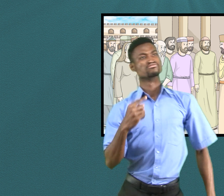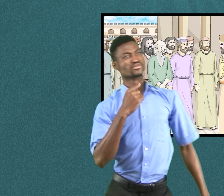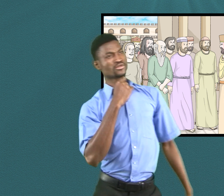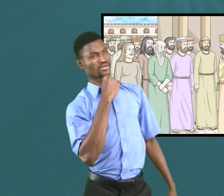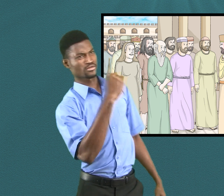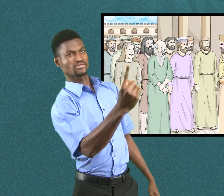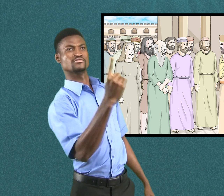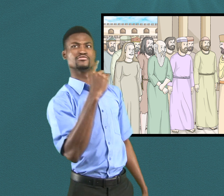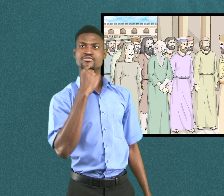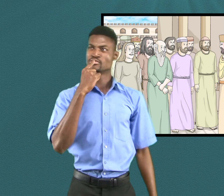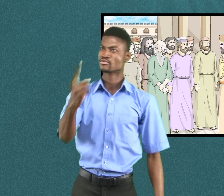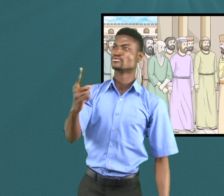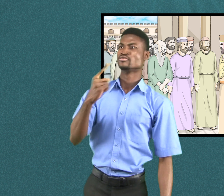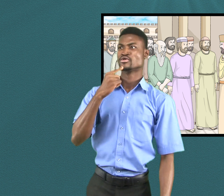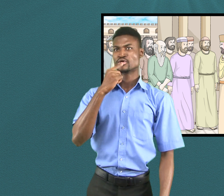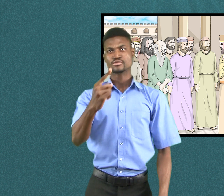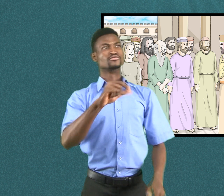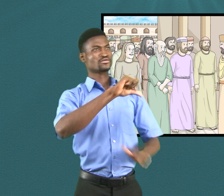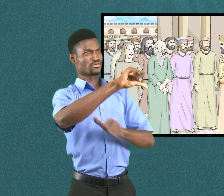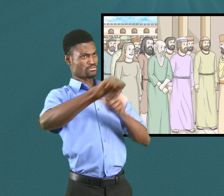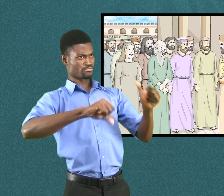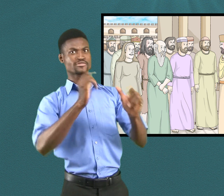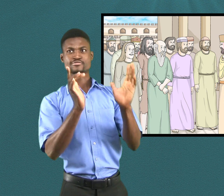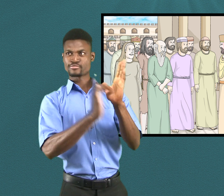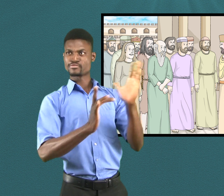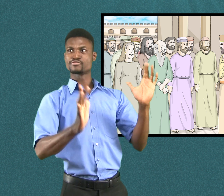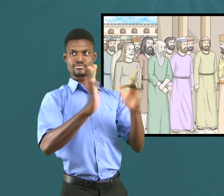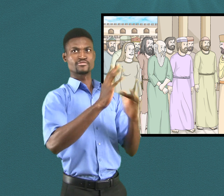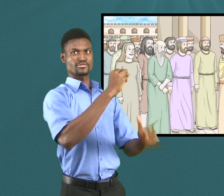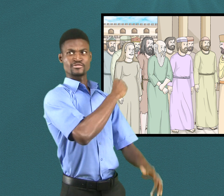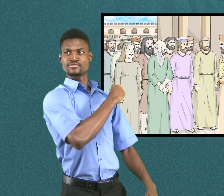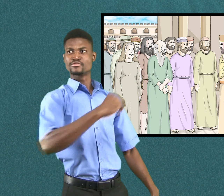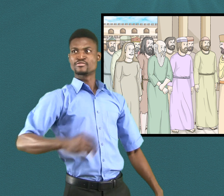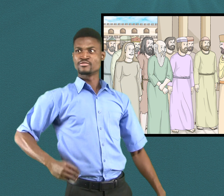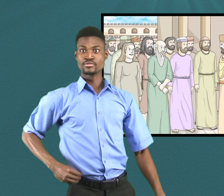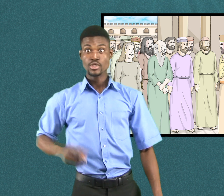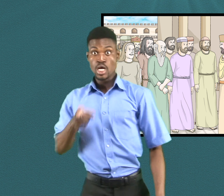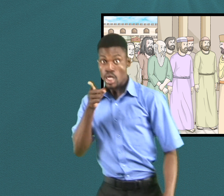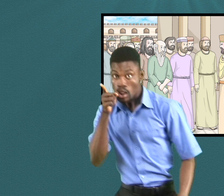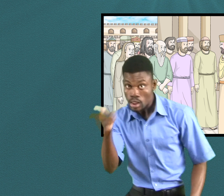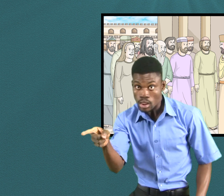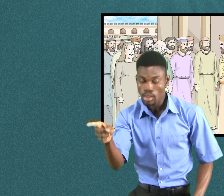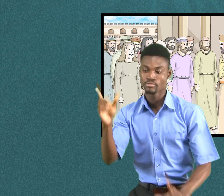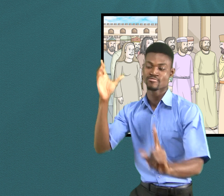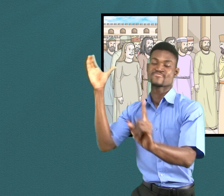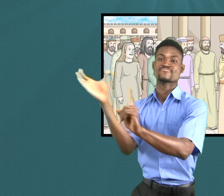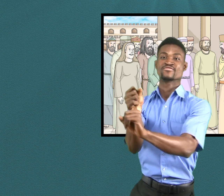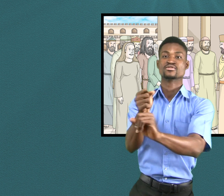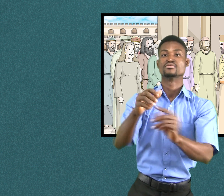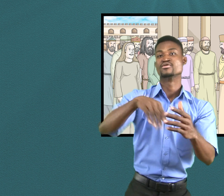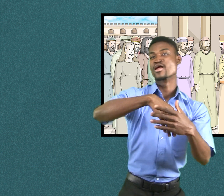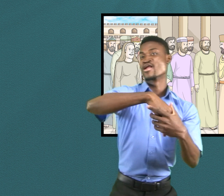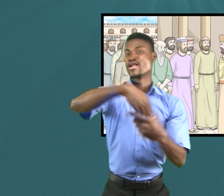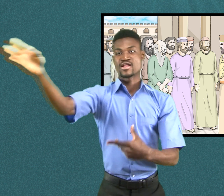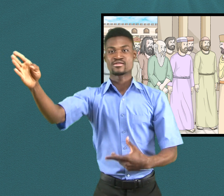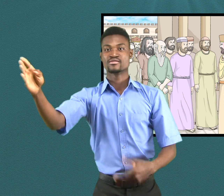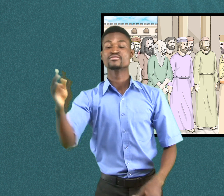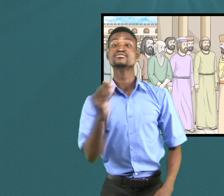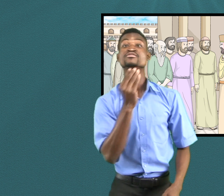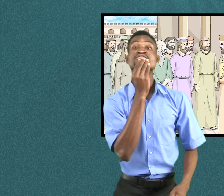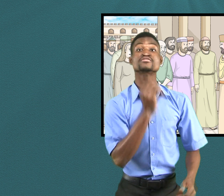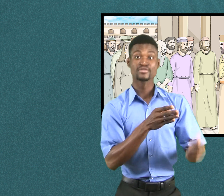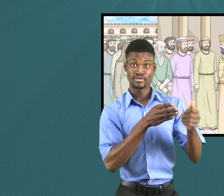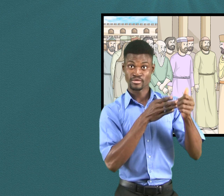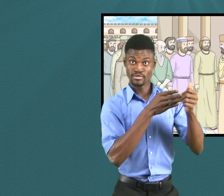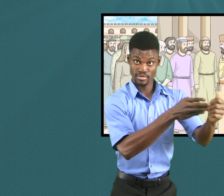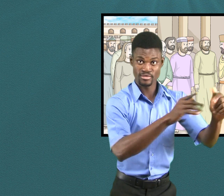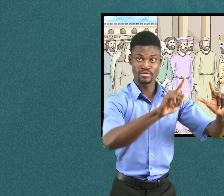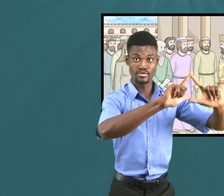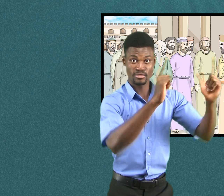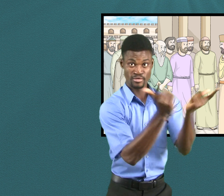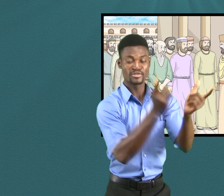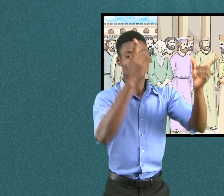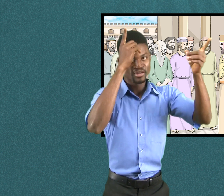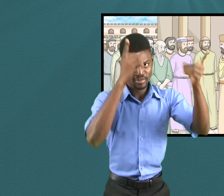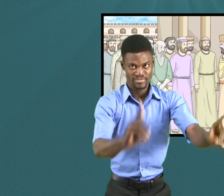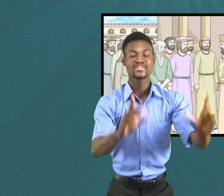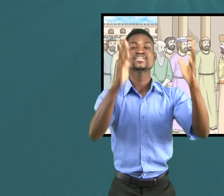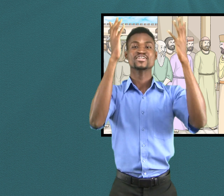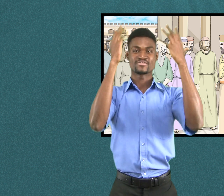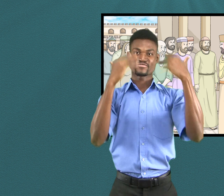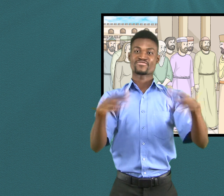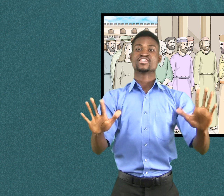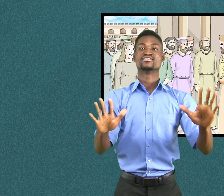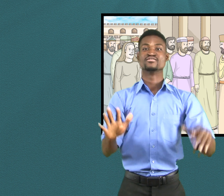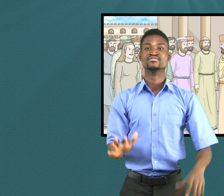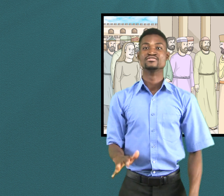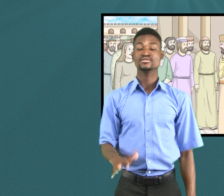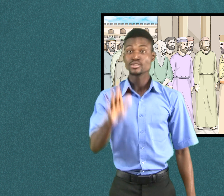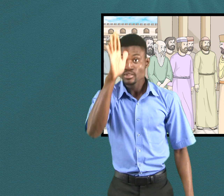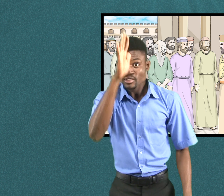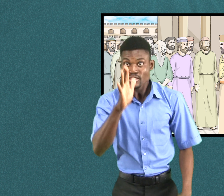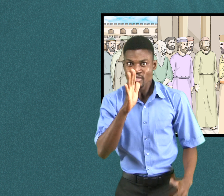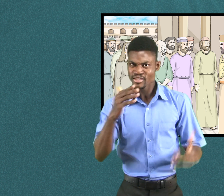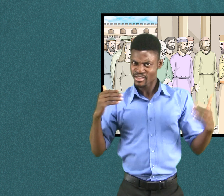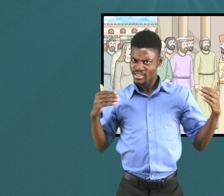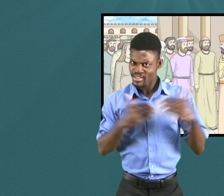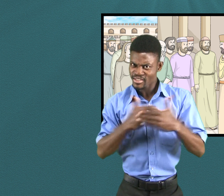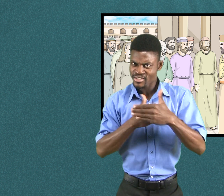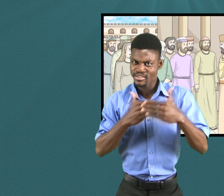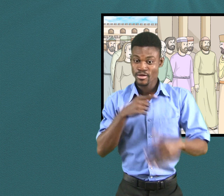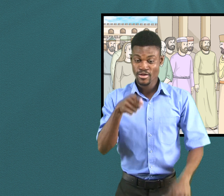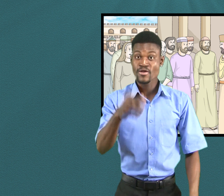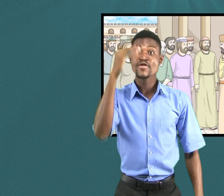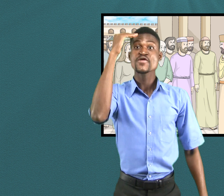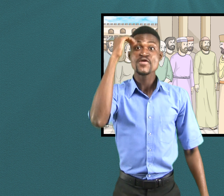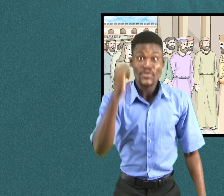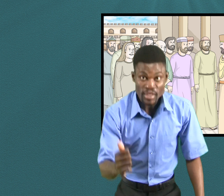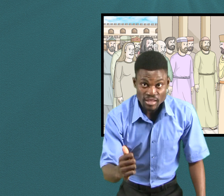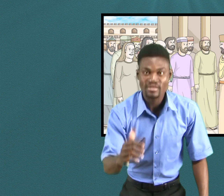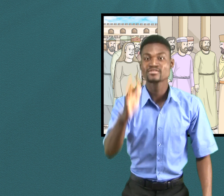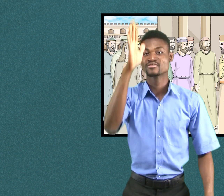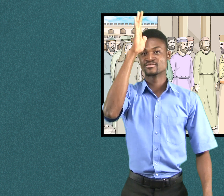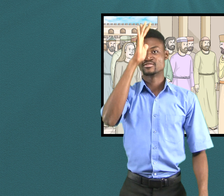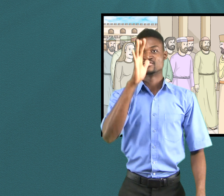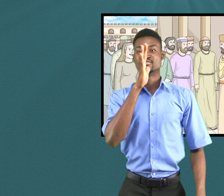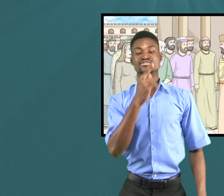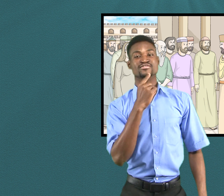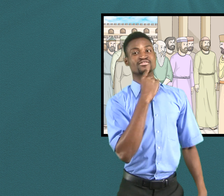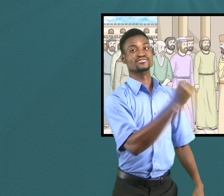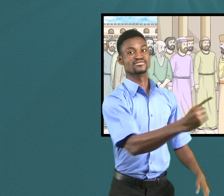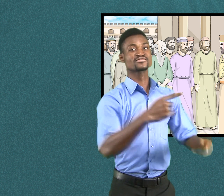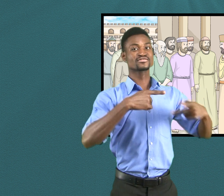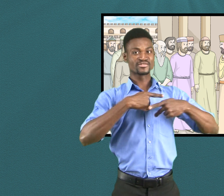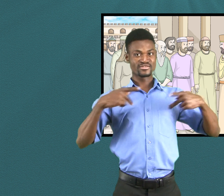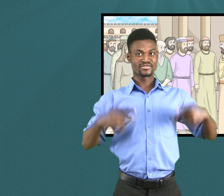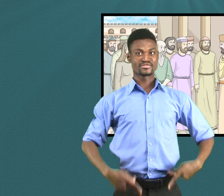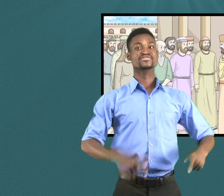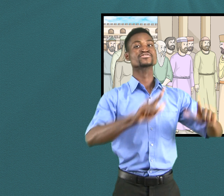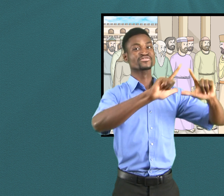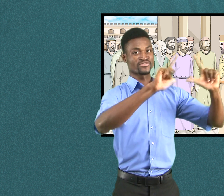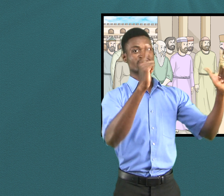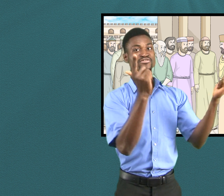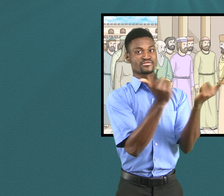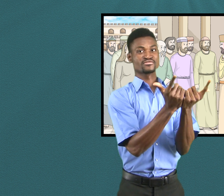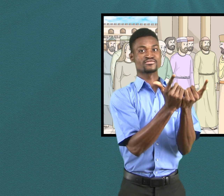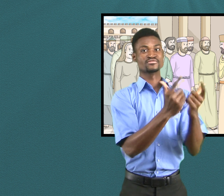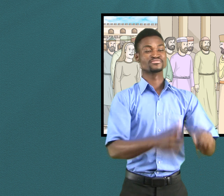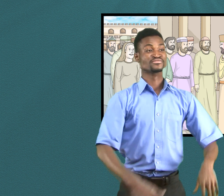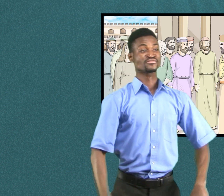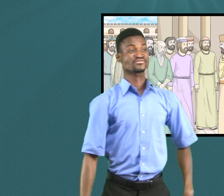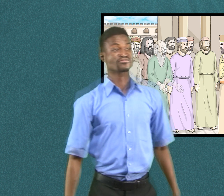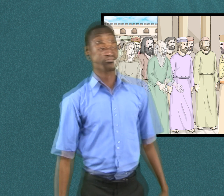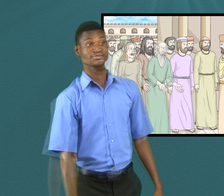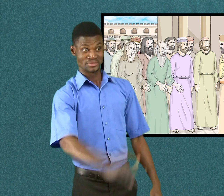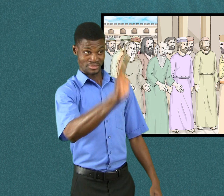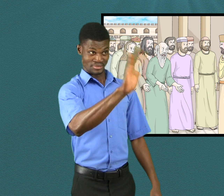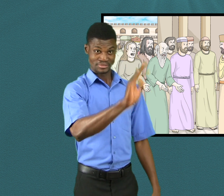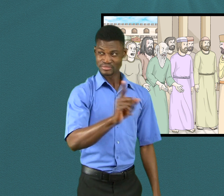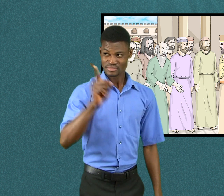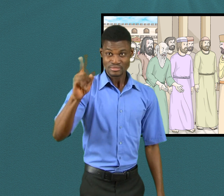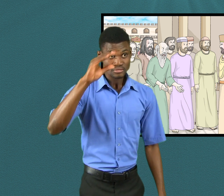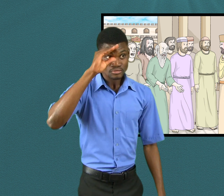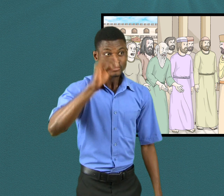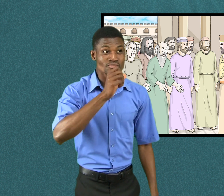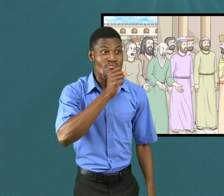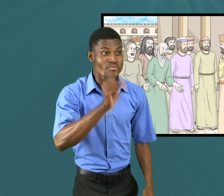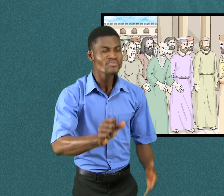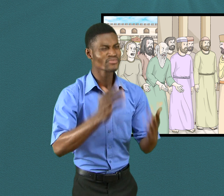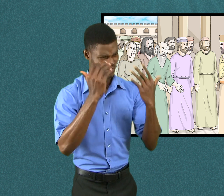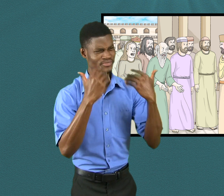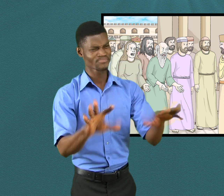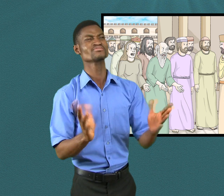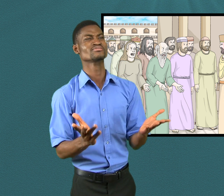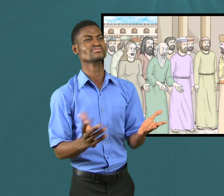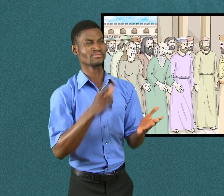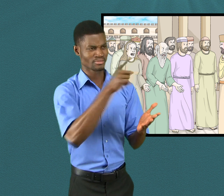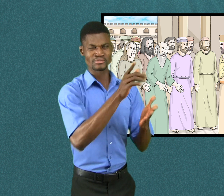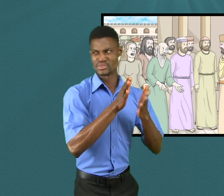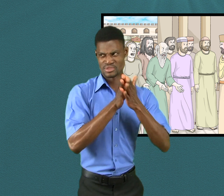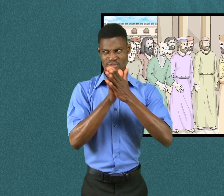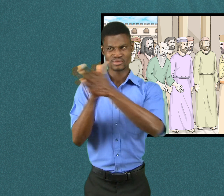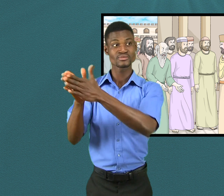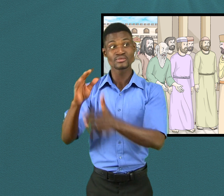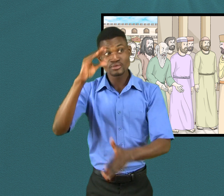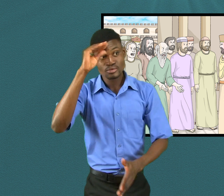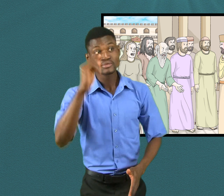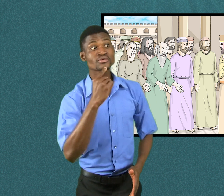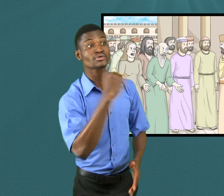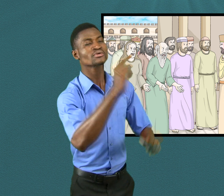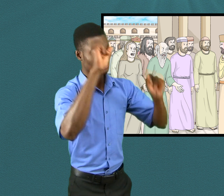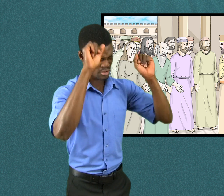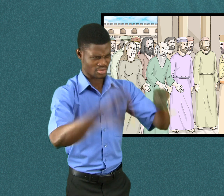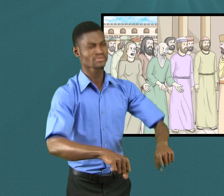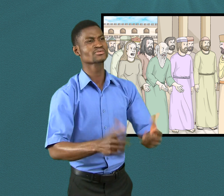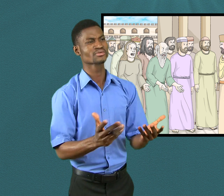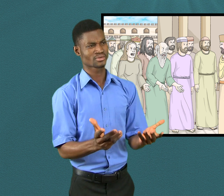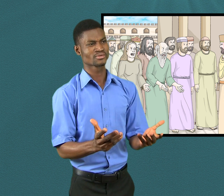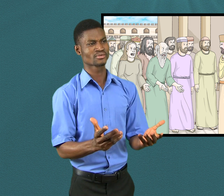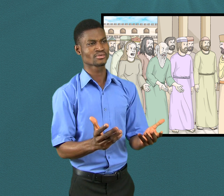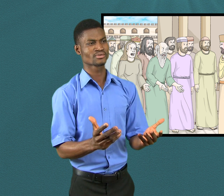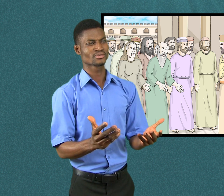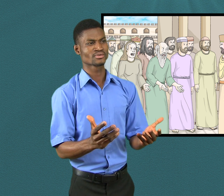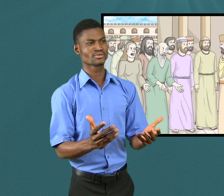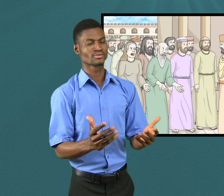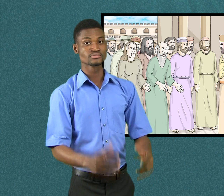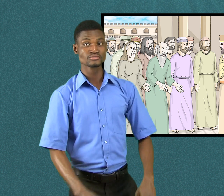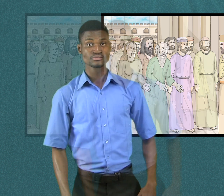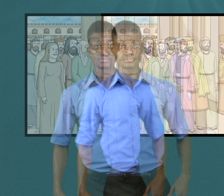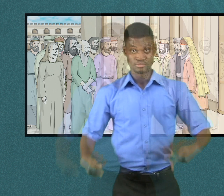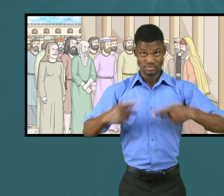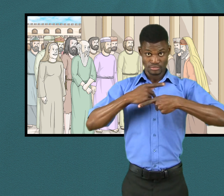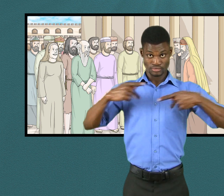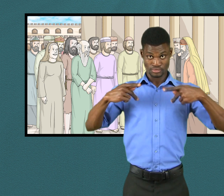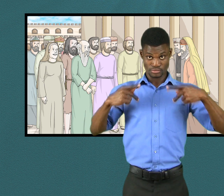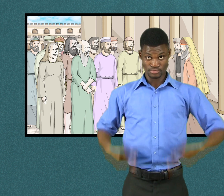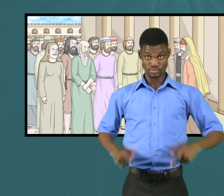For the Jews had already determined that anyone who confessed Jesus as the Christ would be put out of the synagogue.